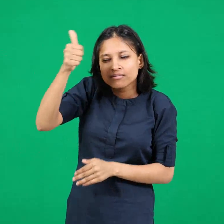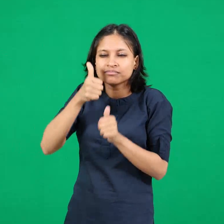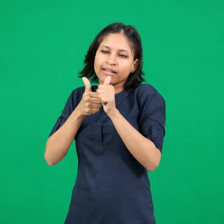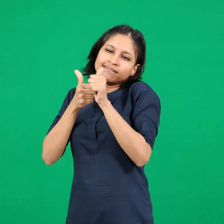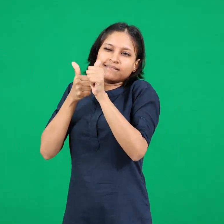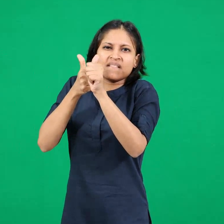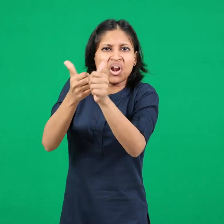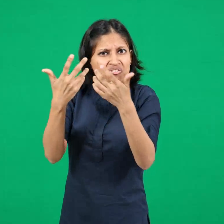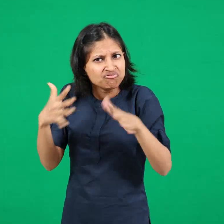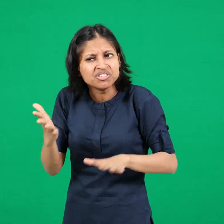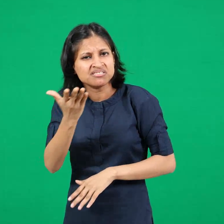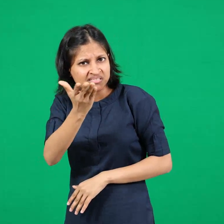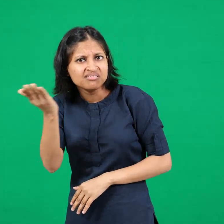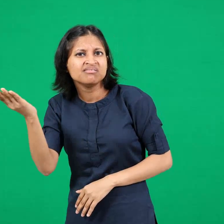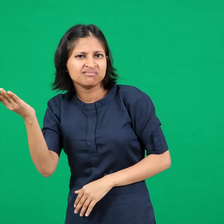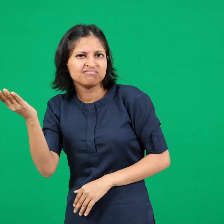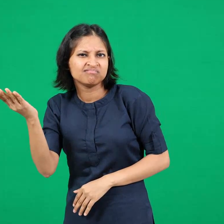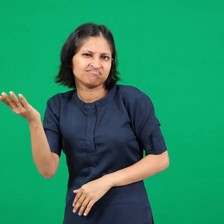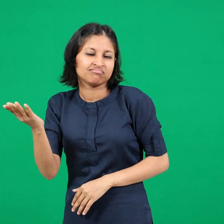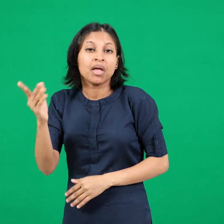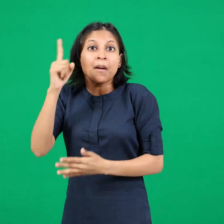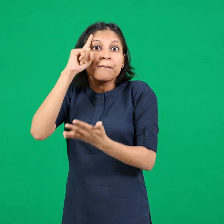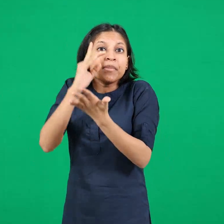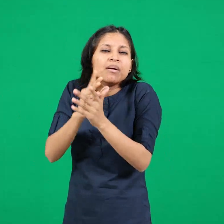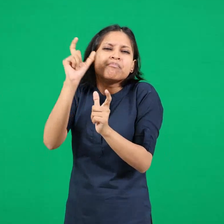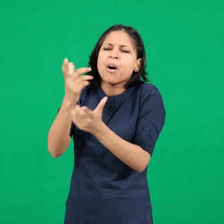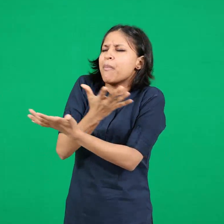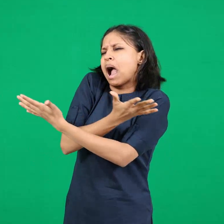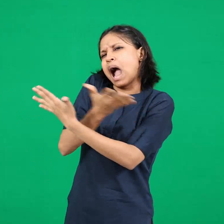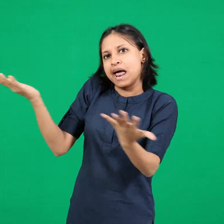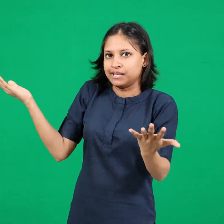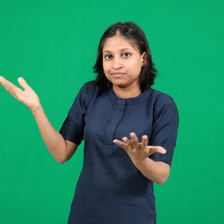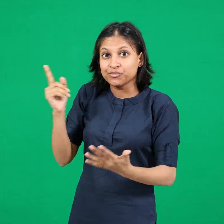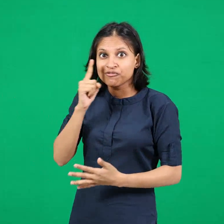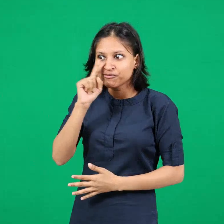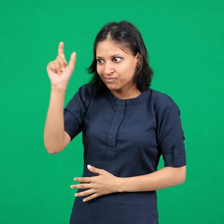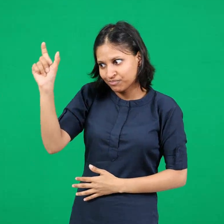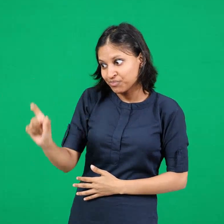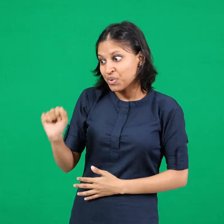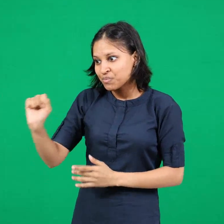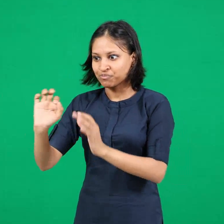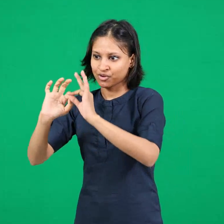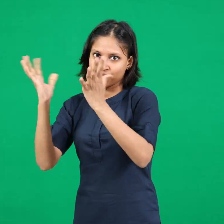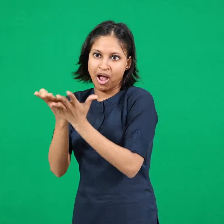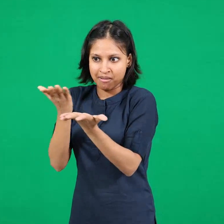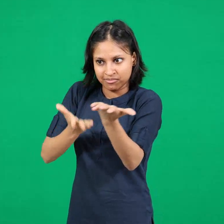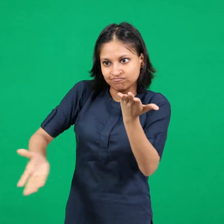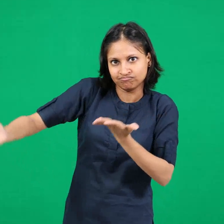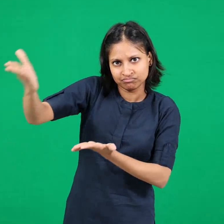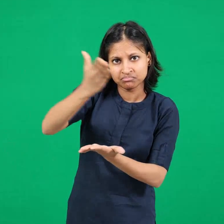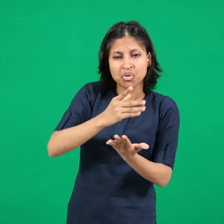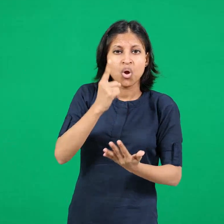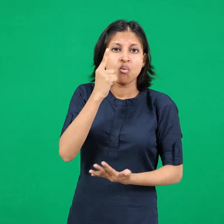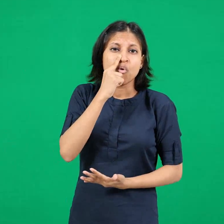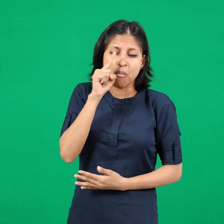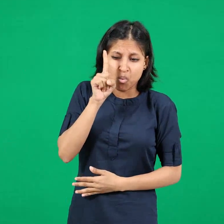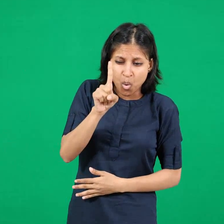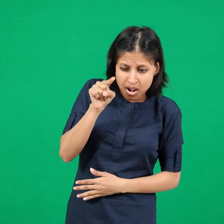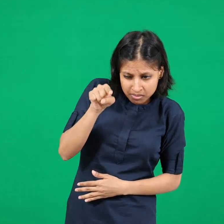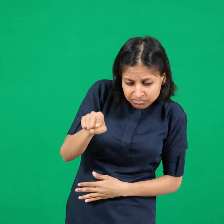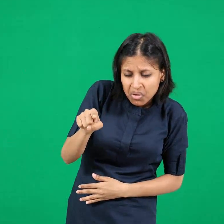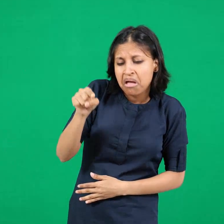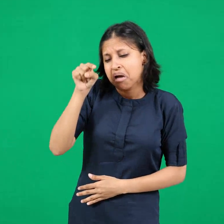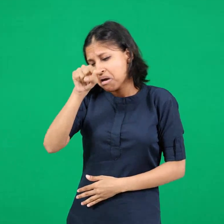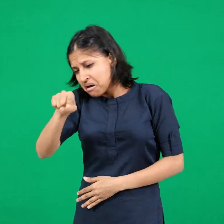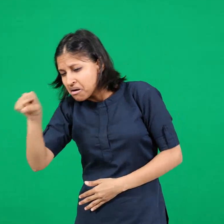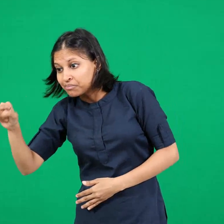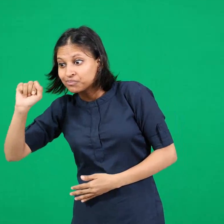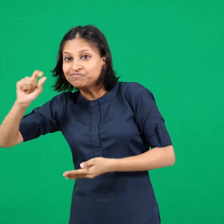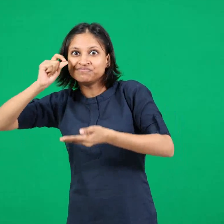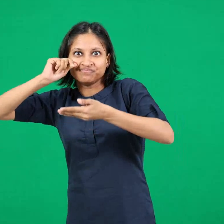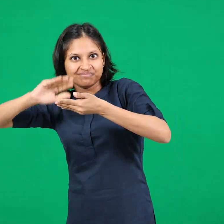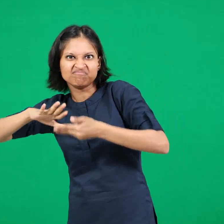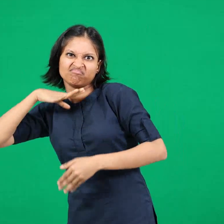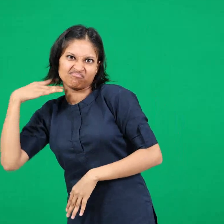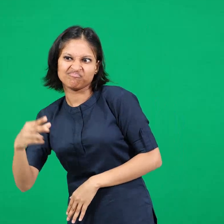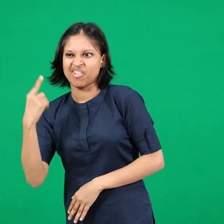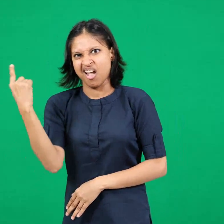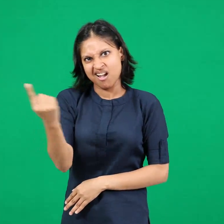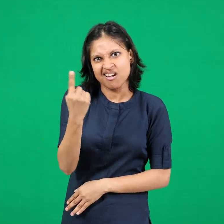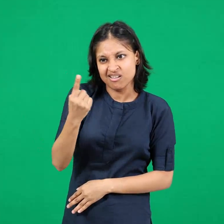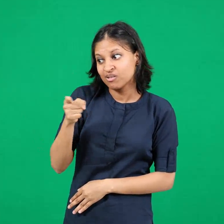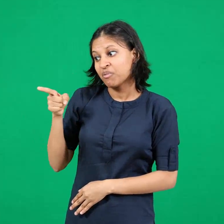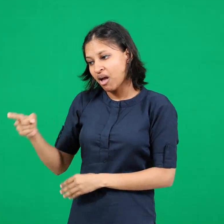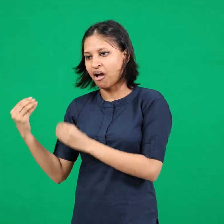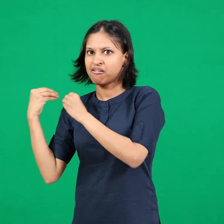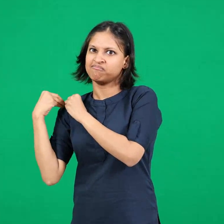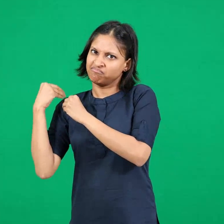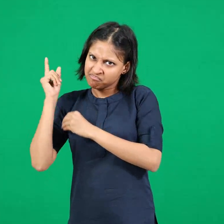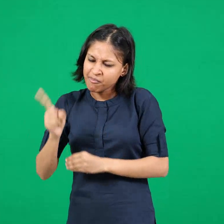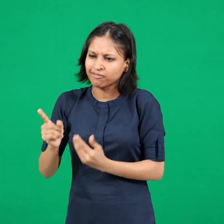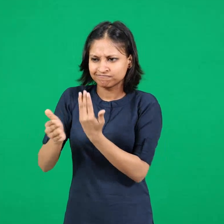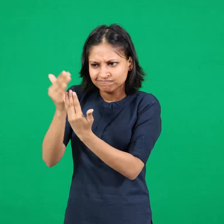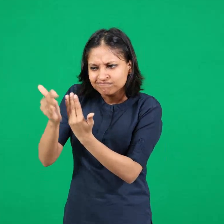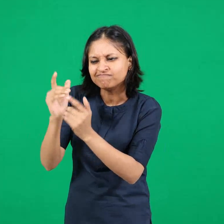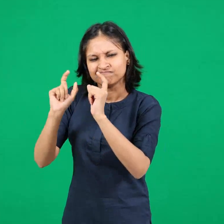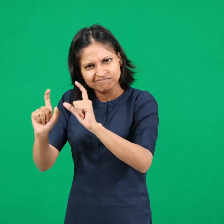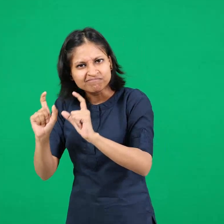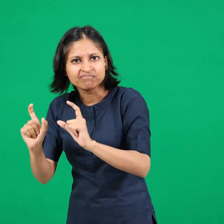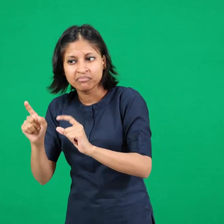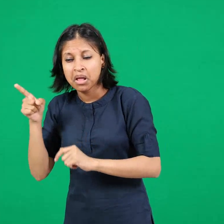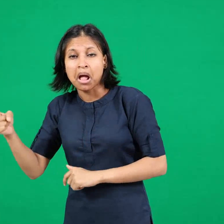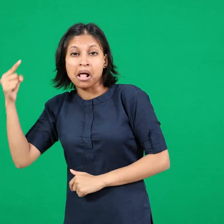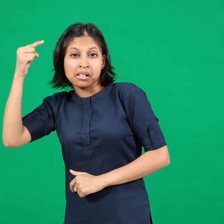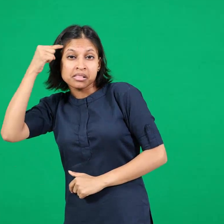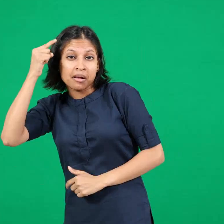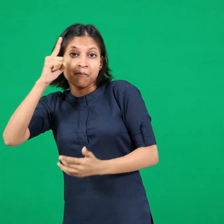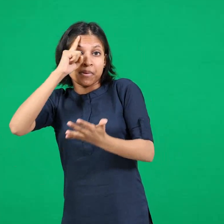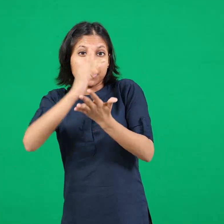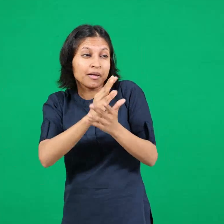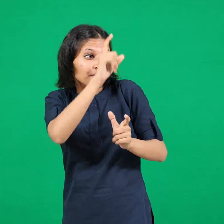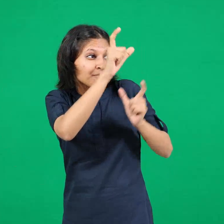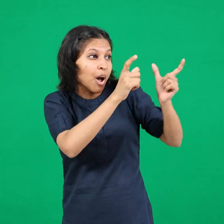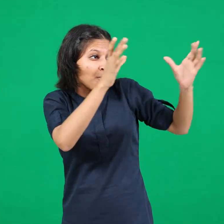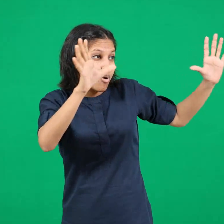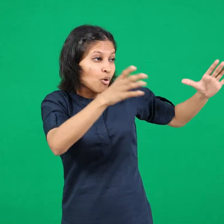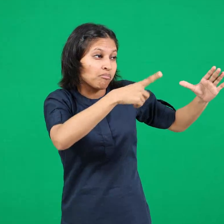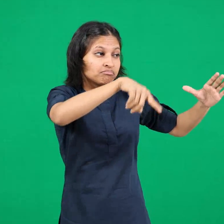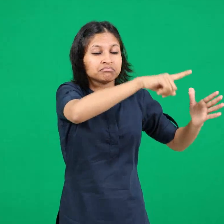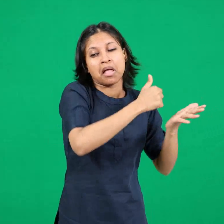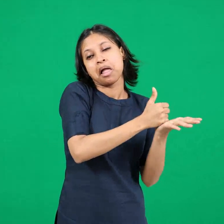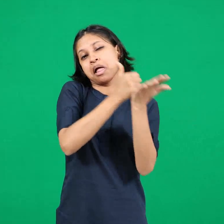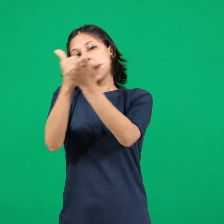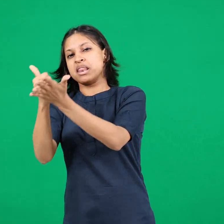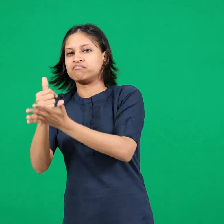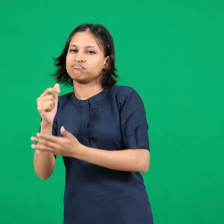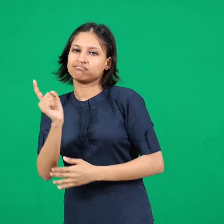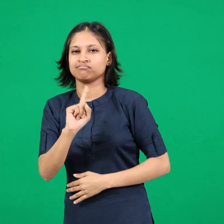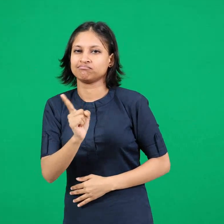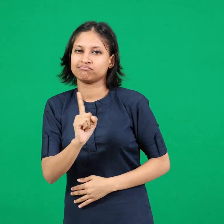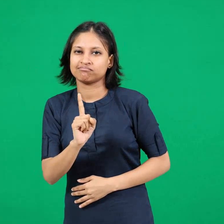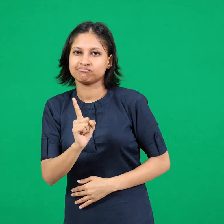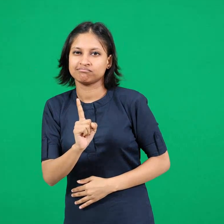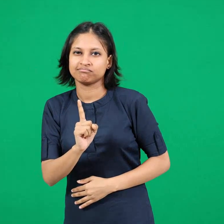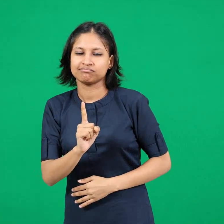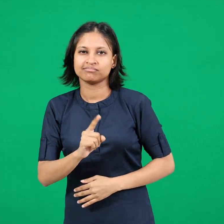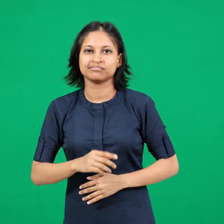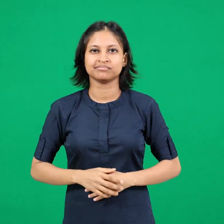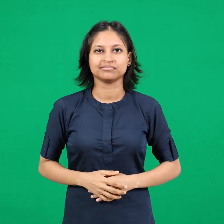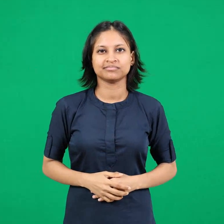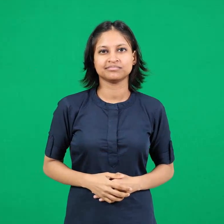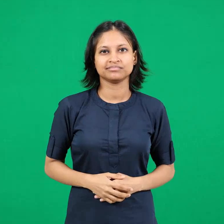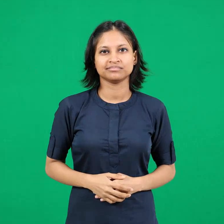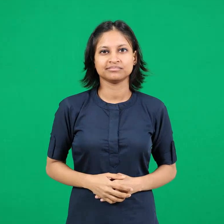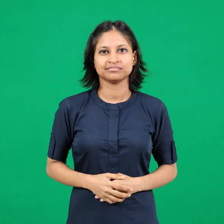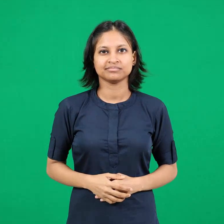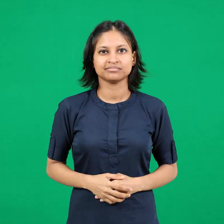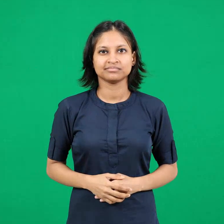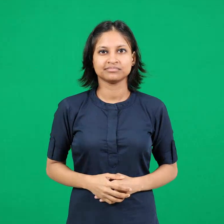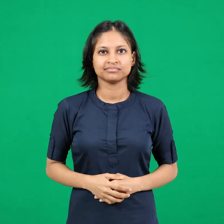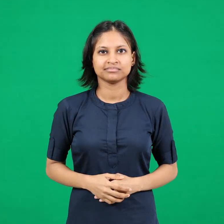If any believing woman has dependent widows, she must assist them and not allow the church to be burdened, so that it can help the widows who are truly in need.